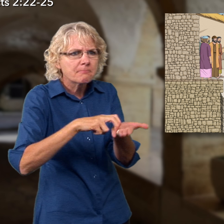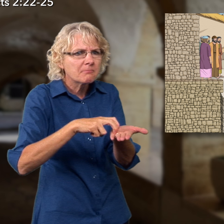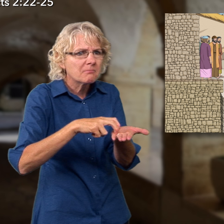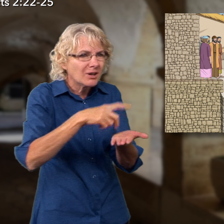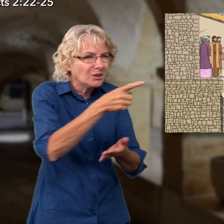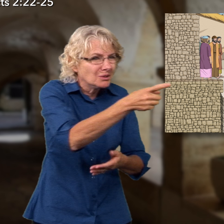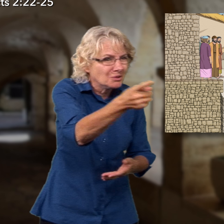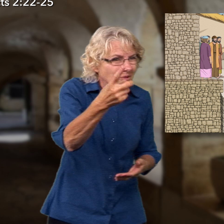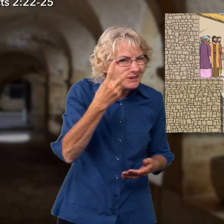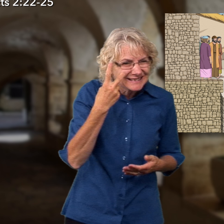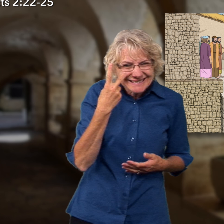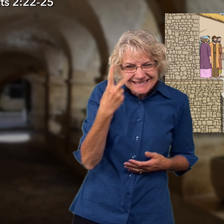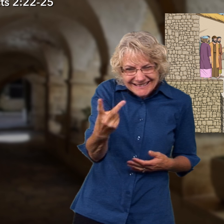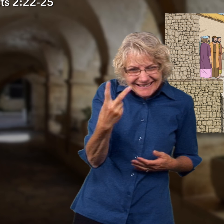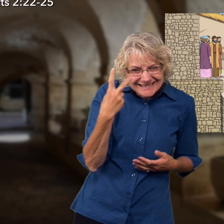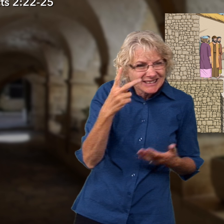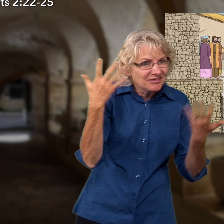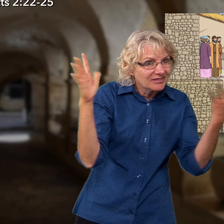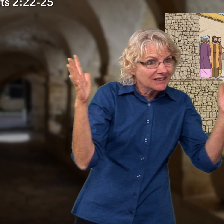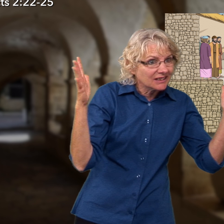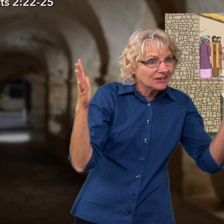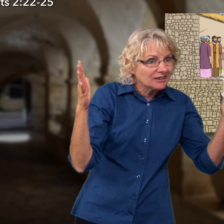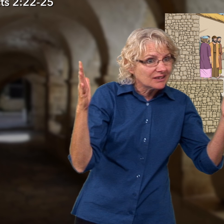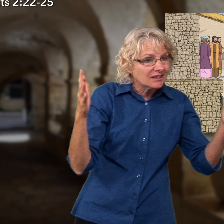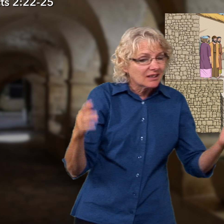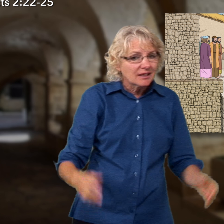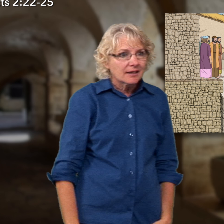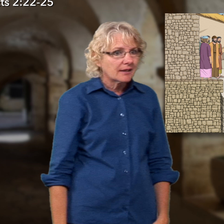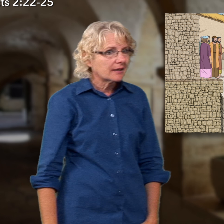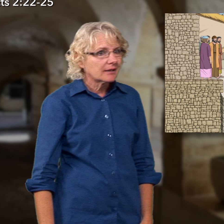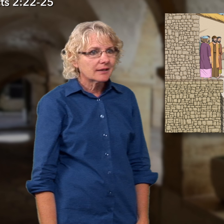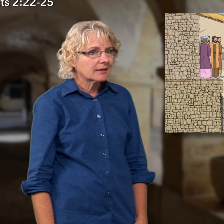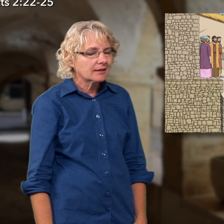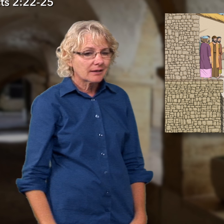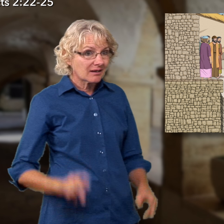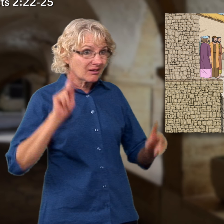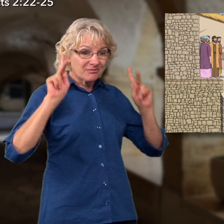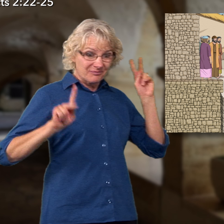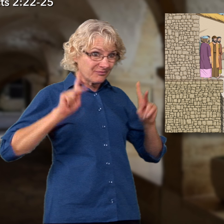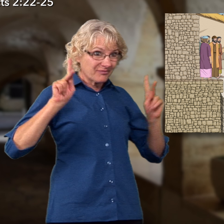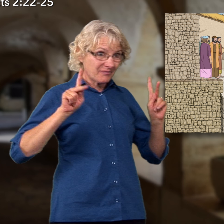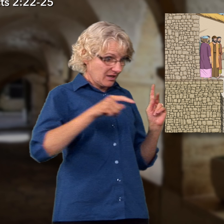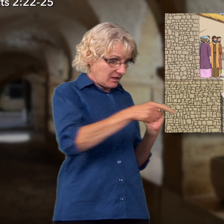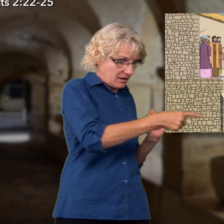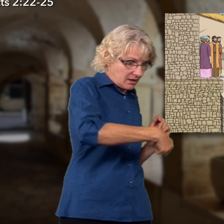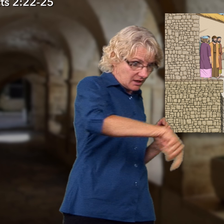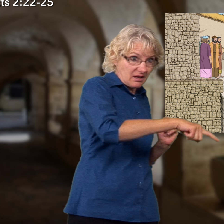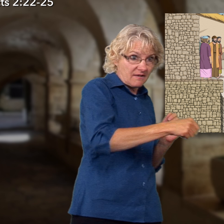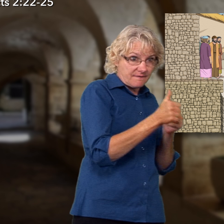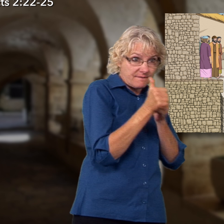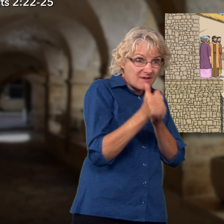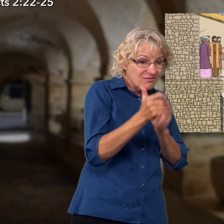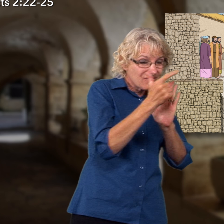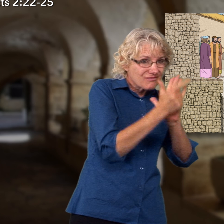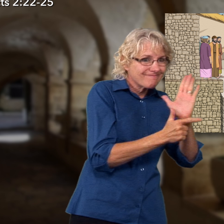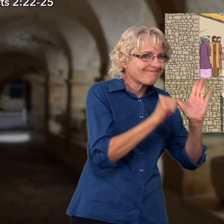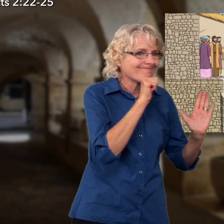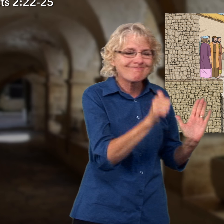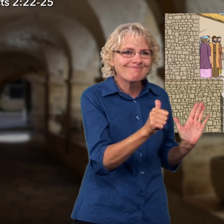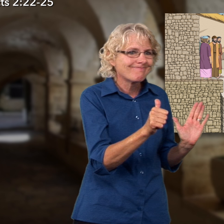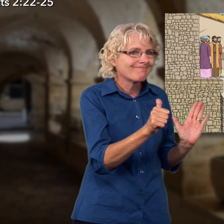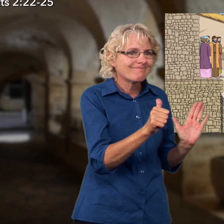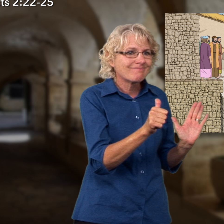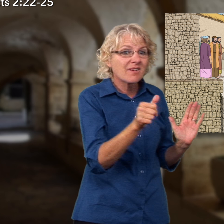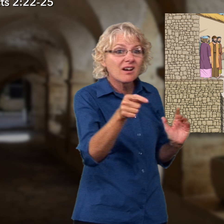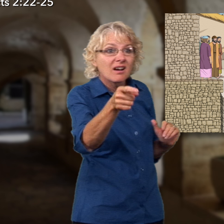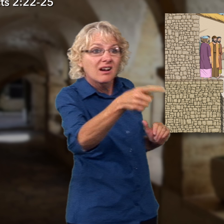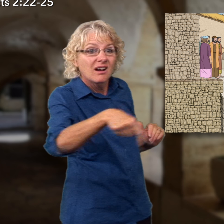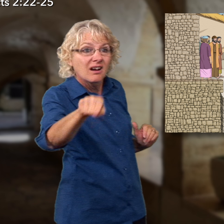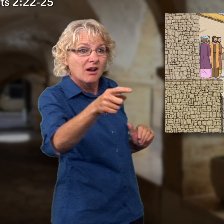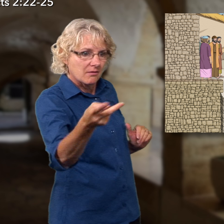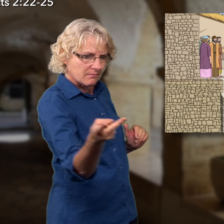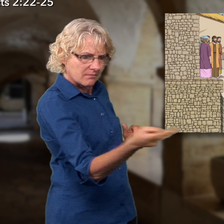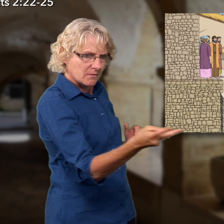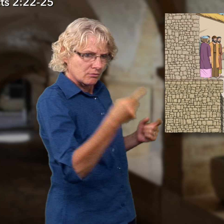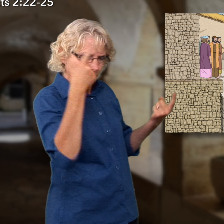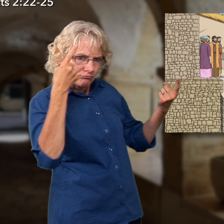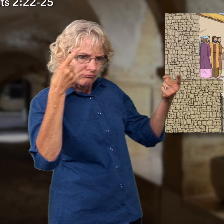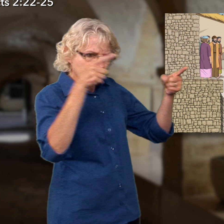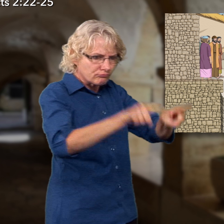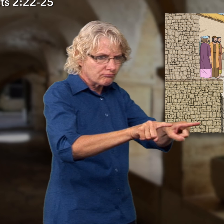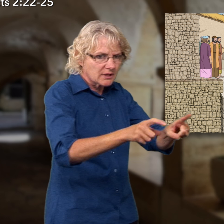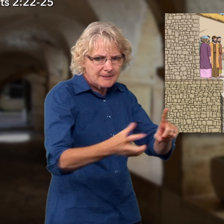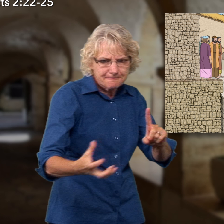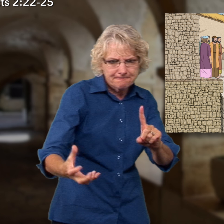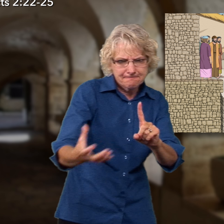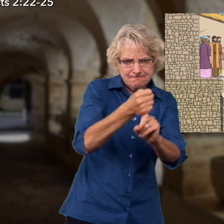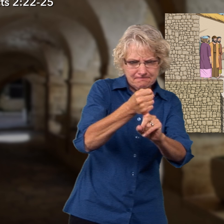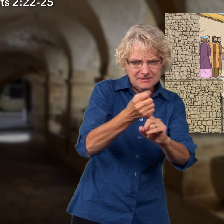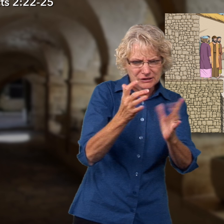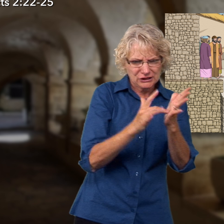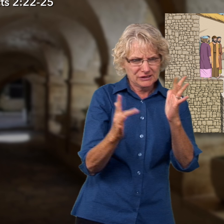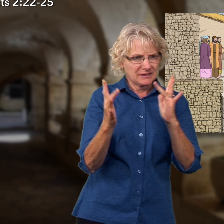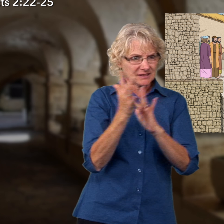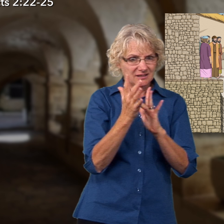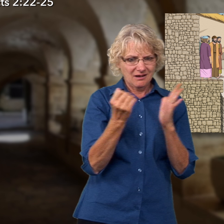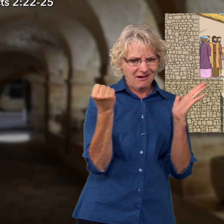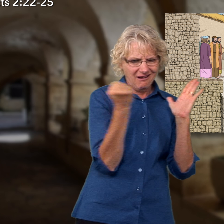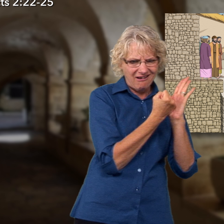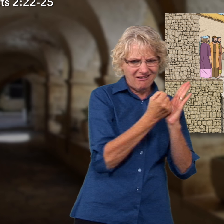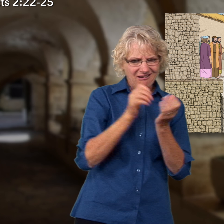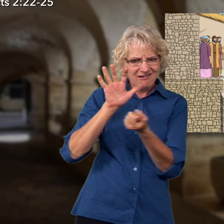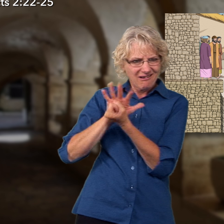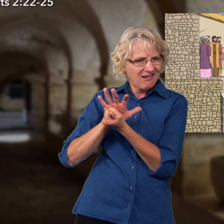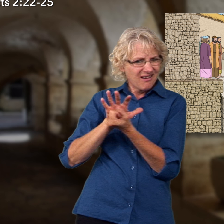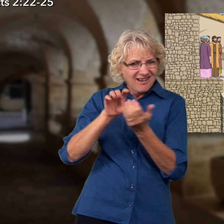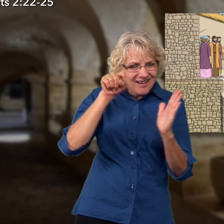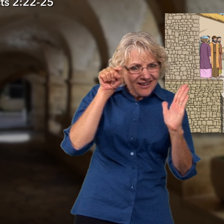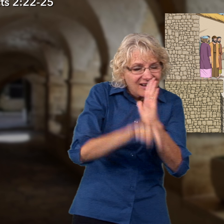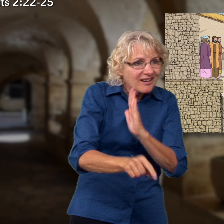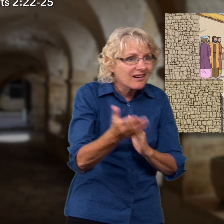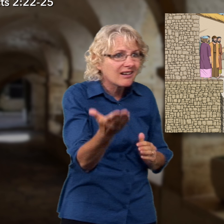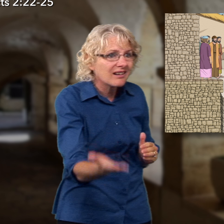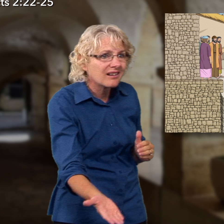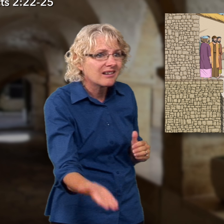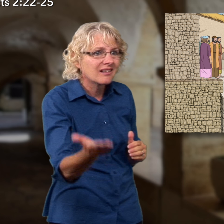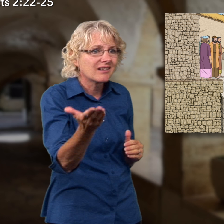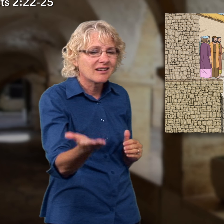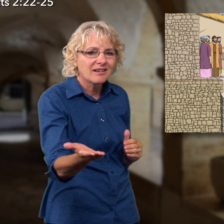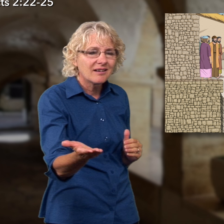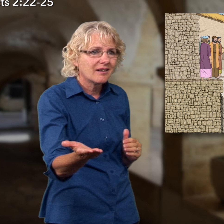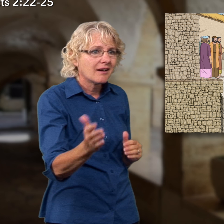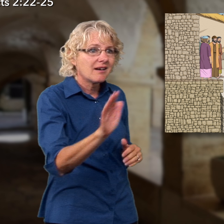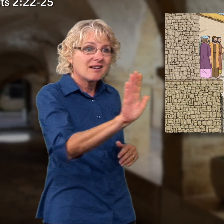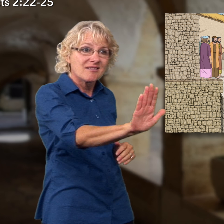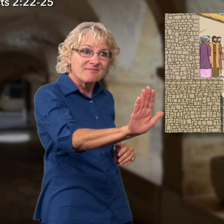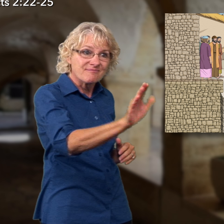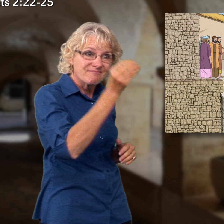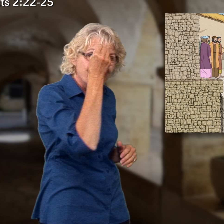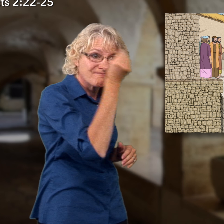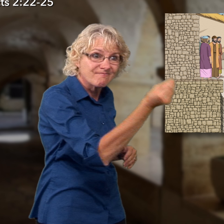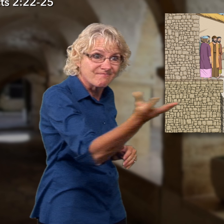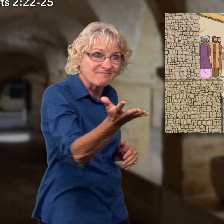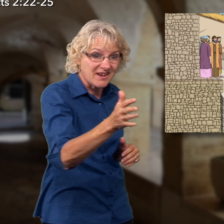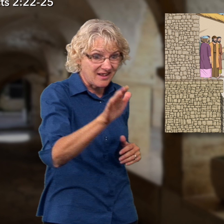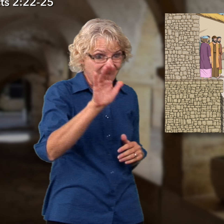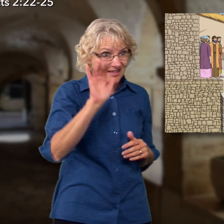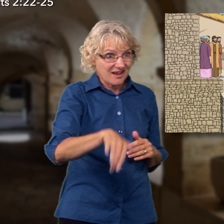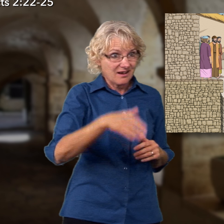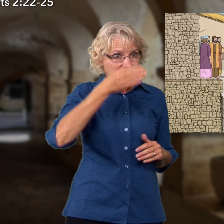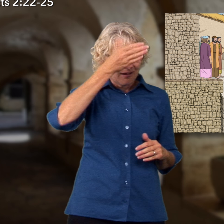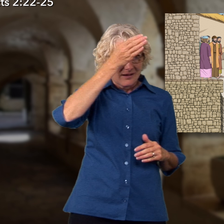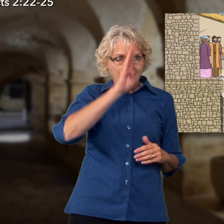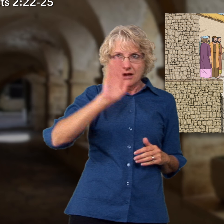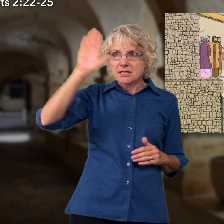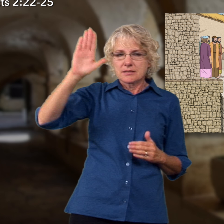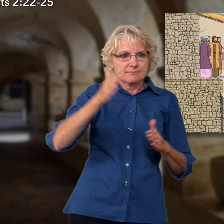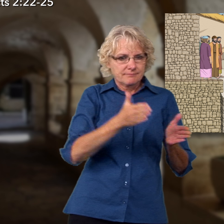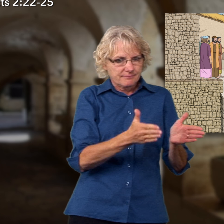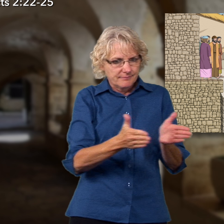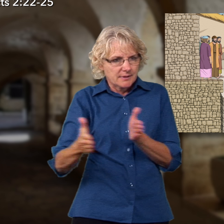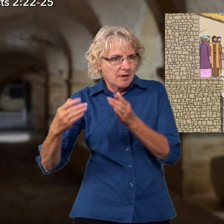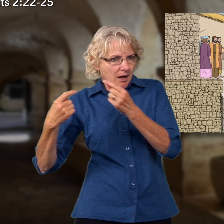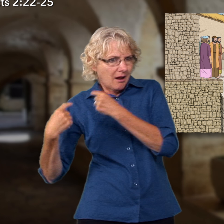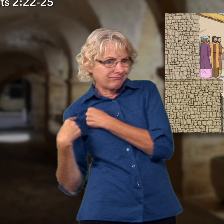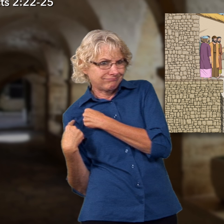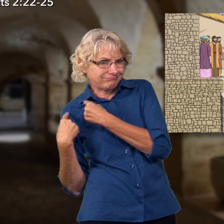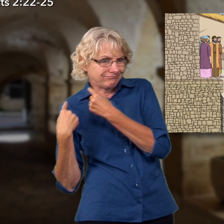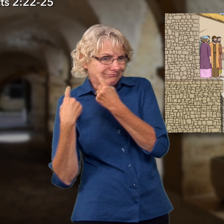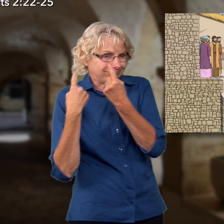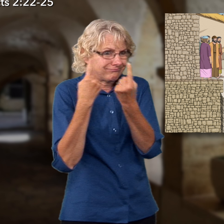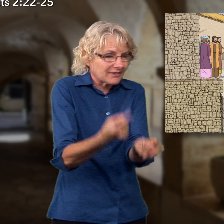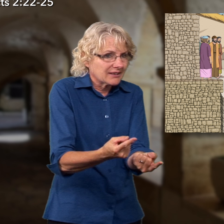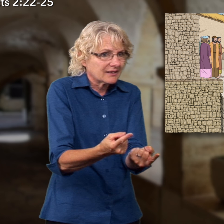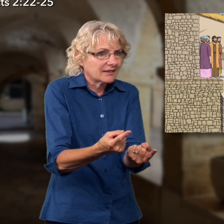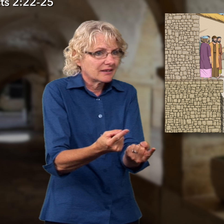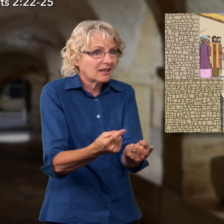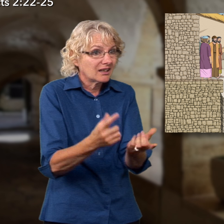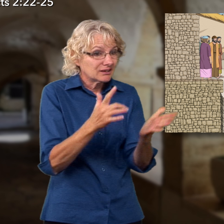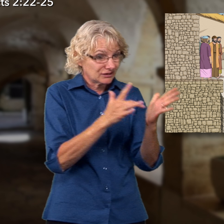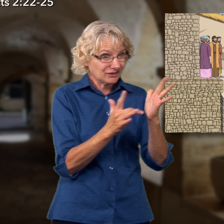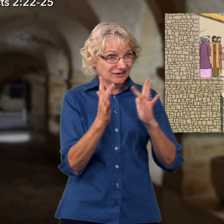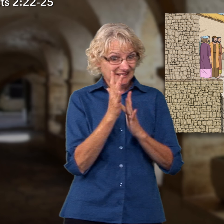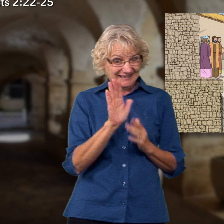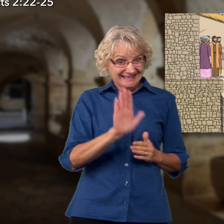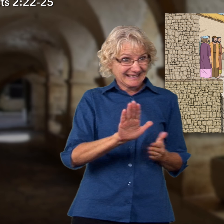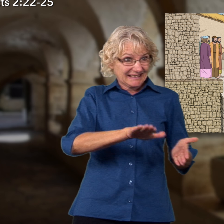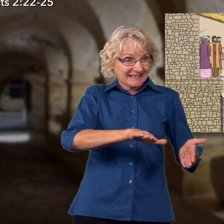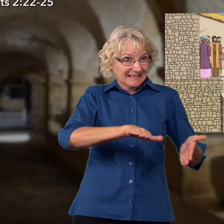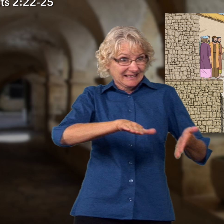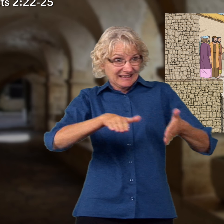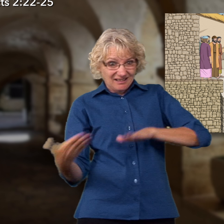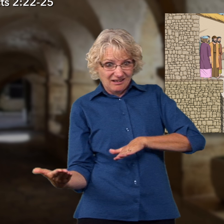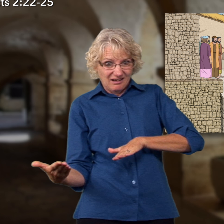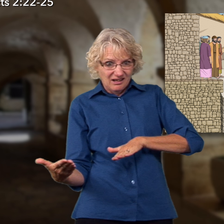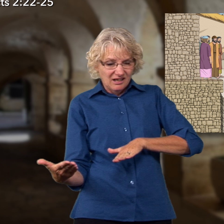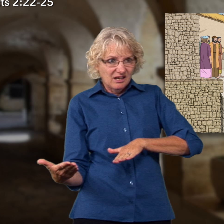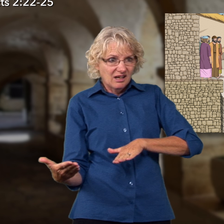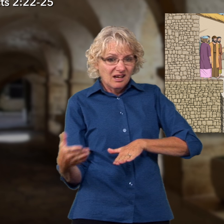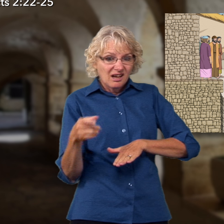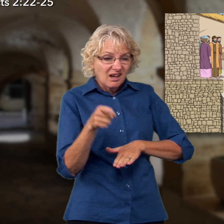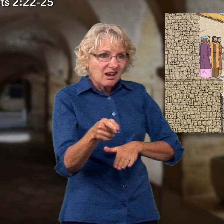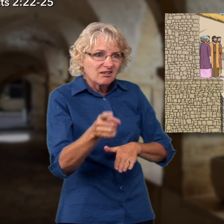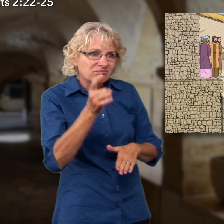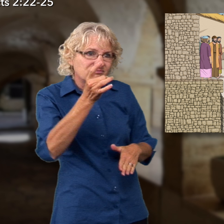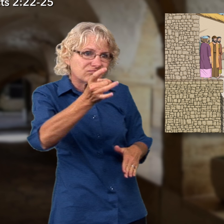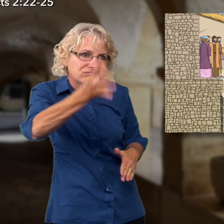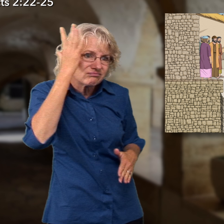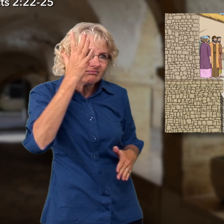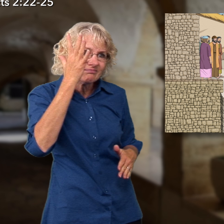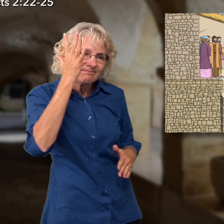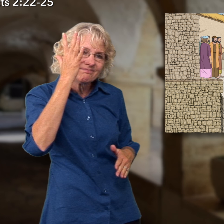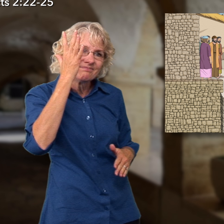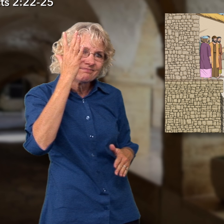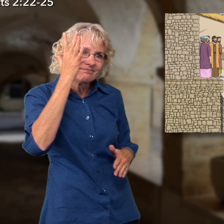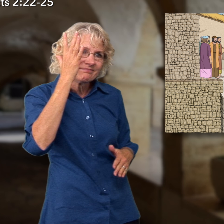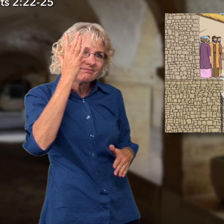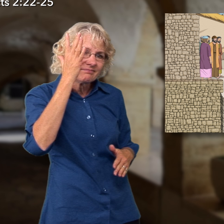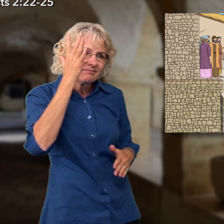He was delivered up by God’s set plan and foreknowledge, and you, by the hands of the lawless, put Him to death by nailing Him to the cross.